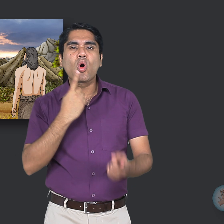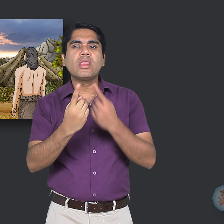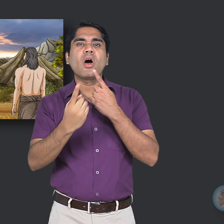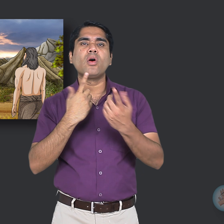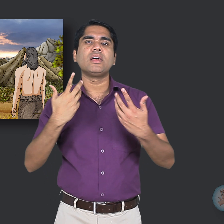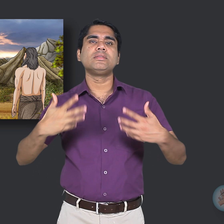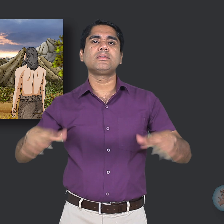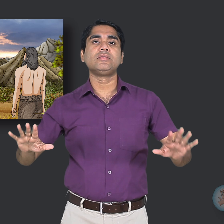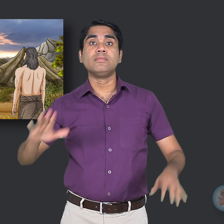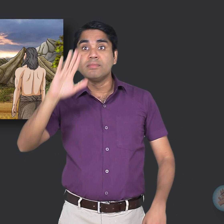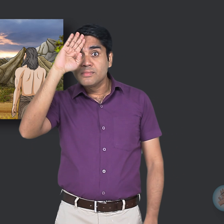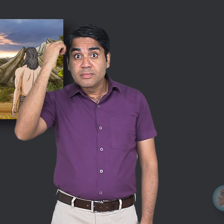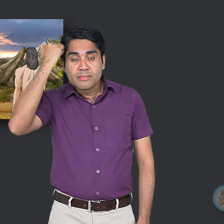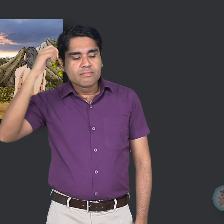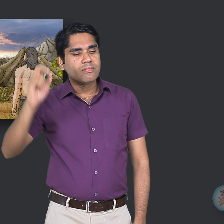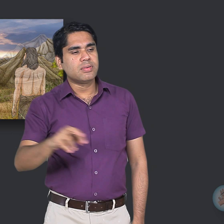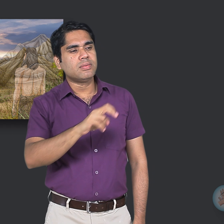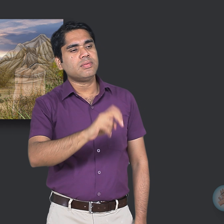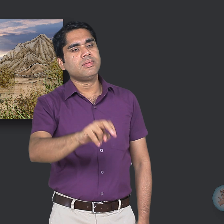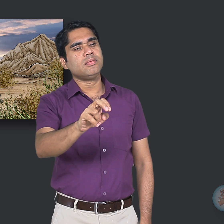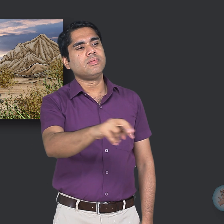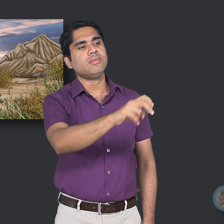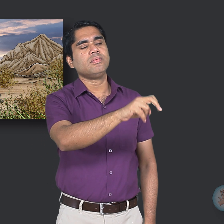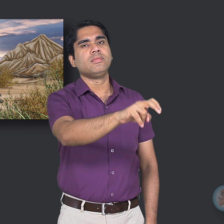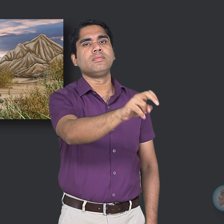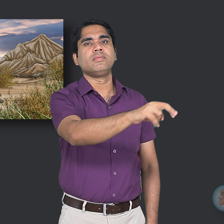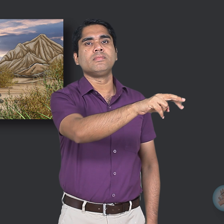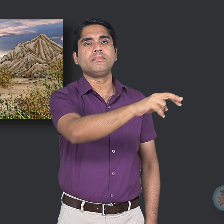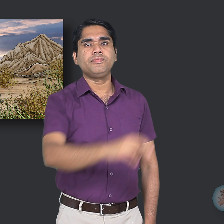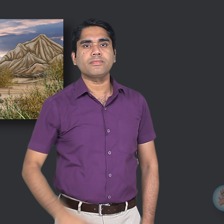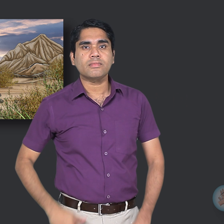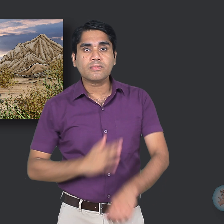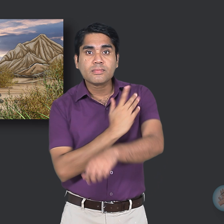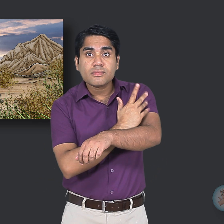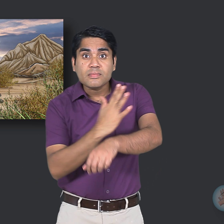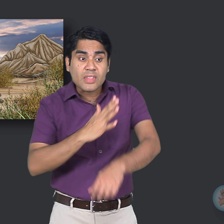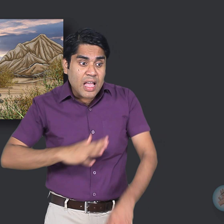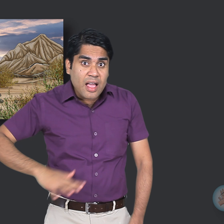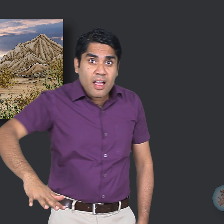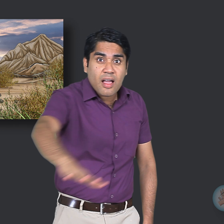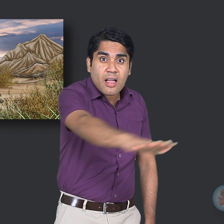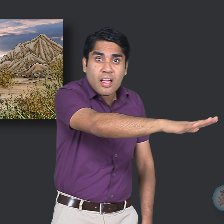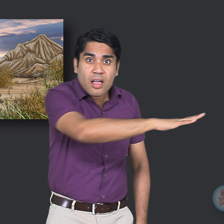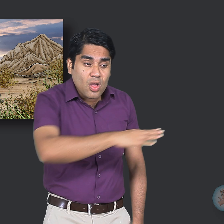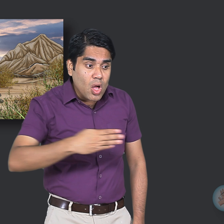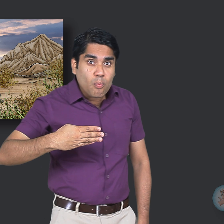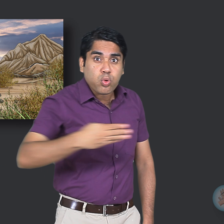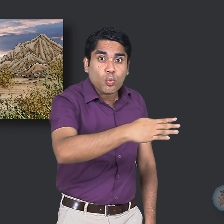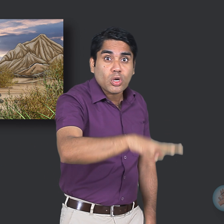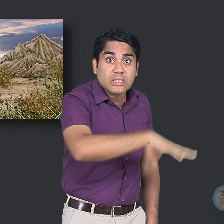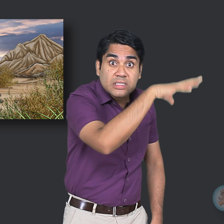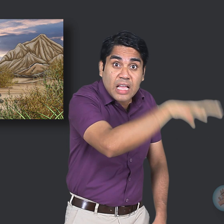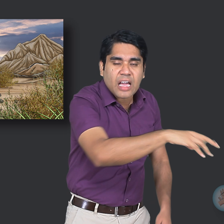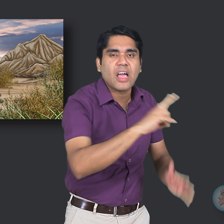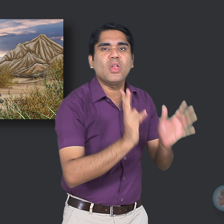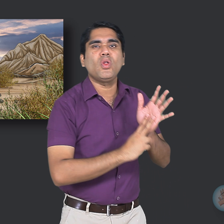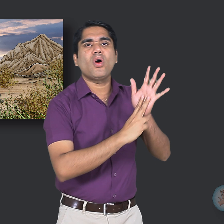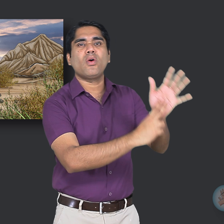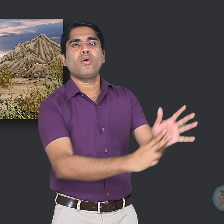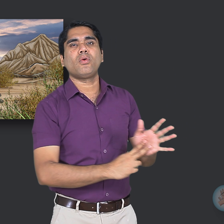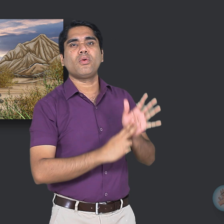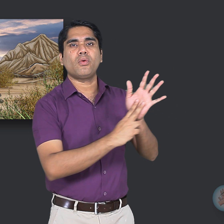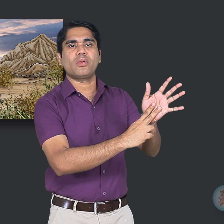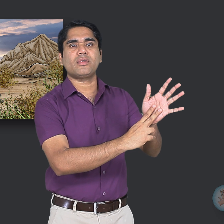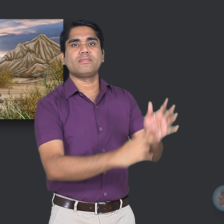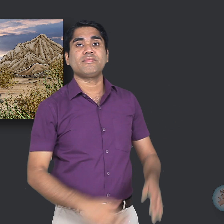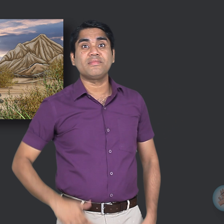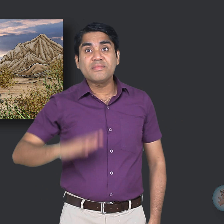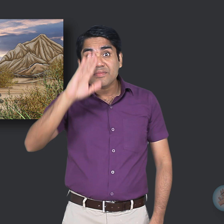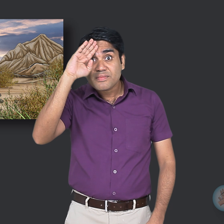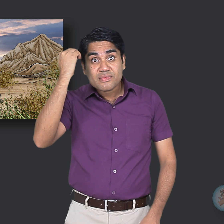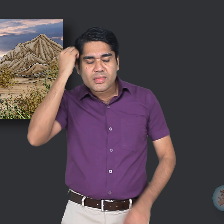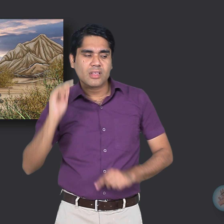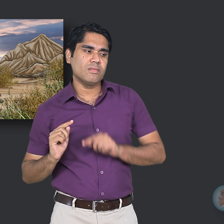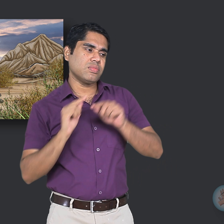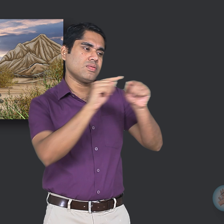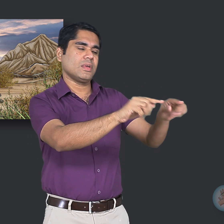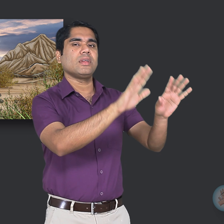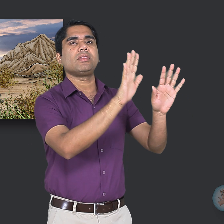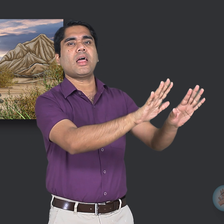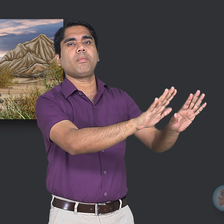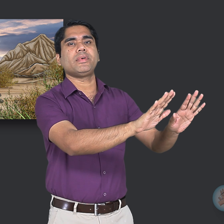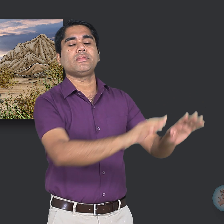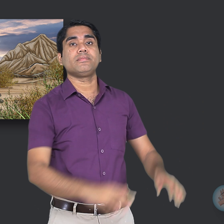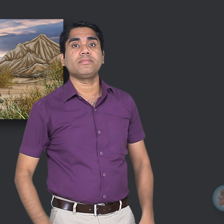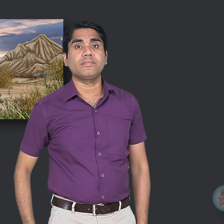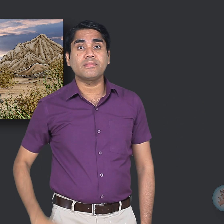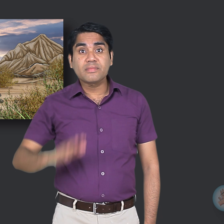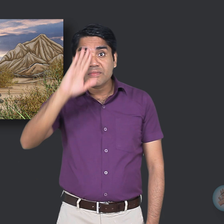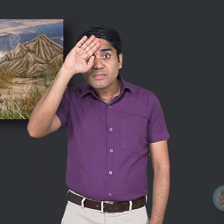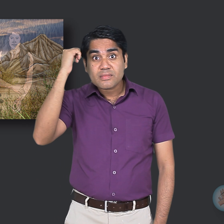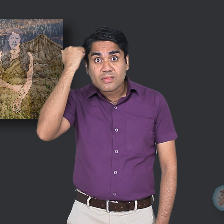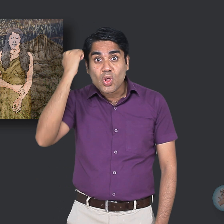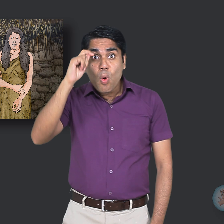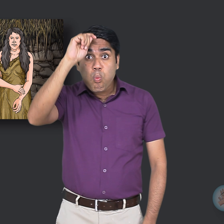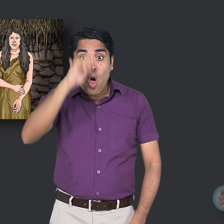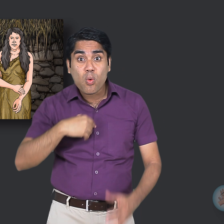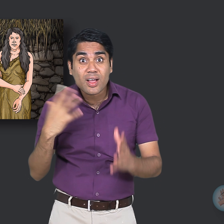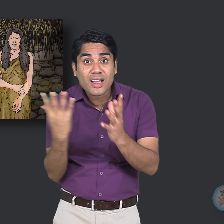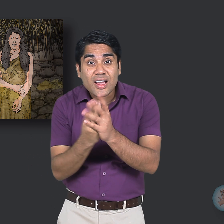So Cain went out from the presence of the LORD and settled in the land of Nod, east of Eden.